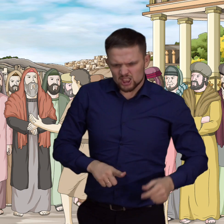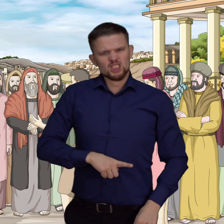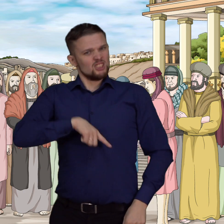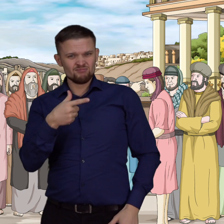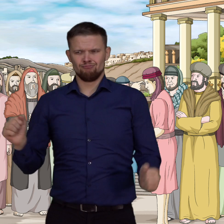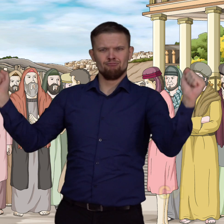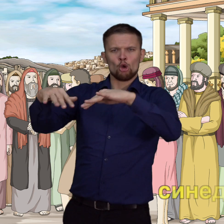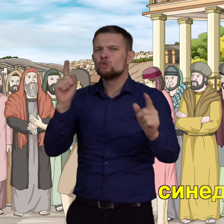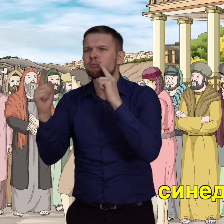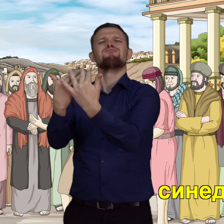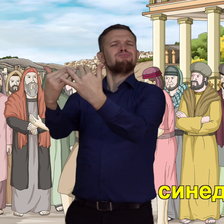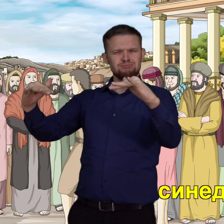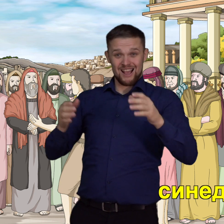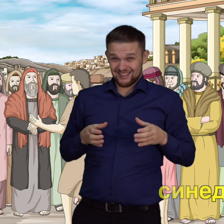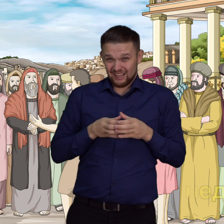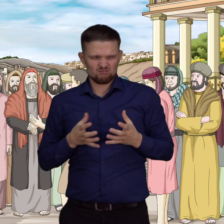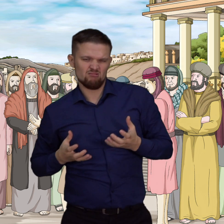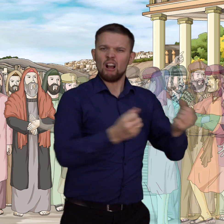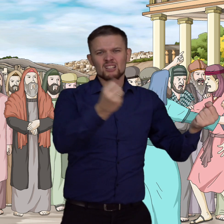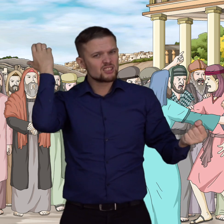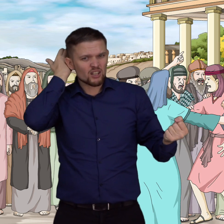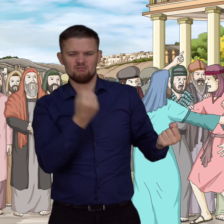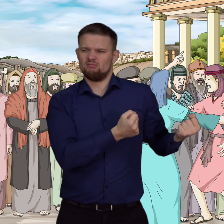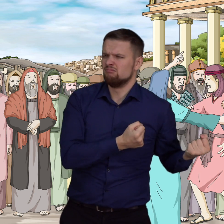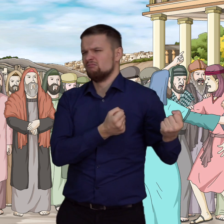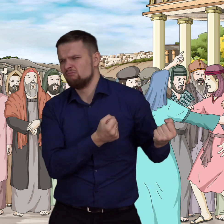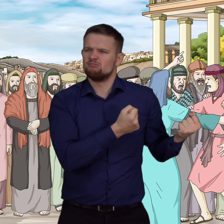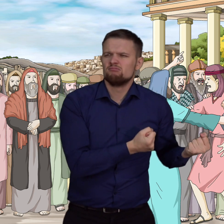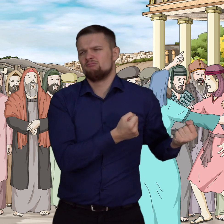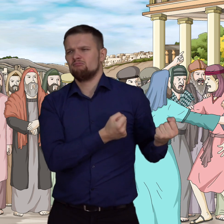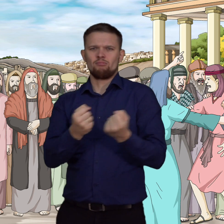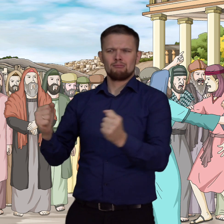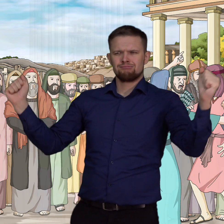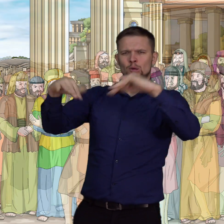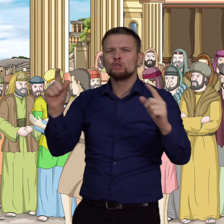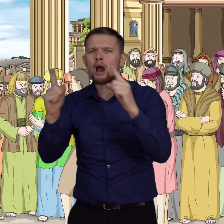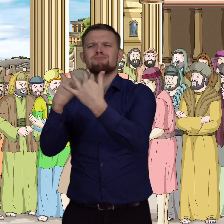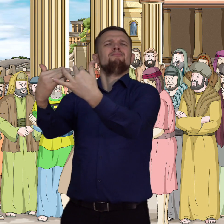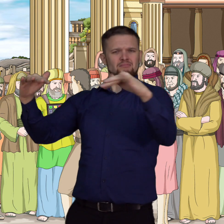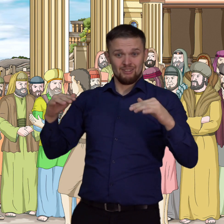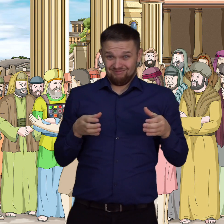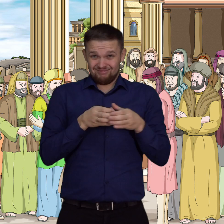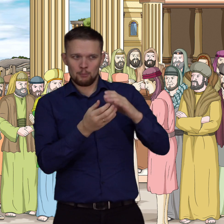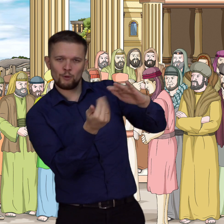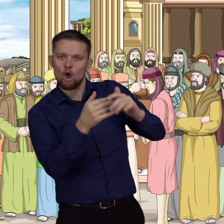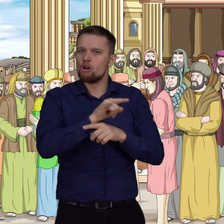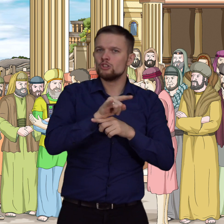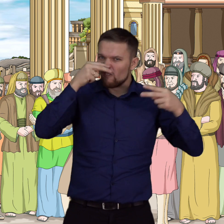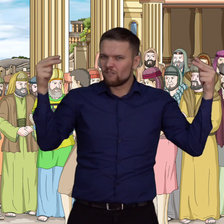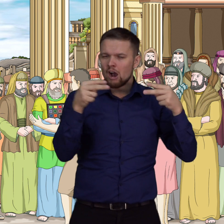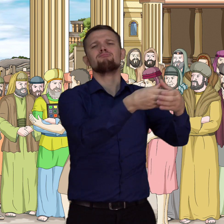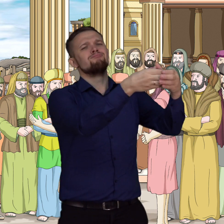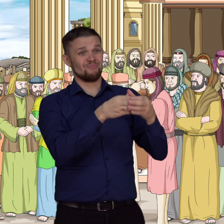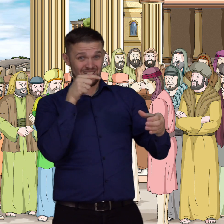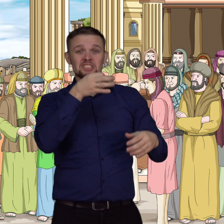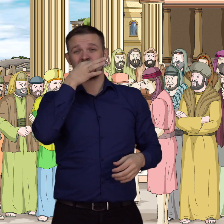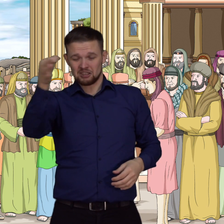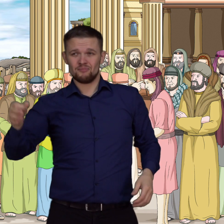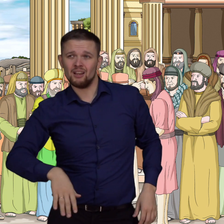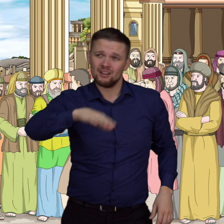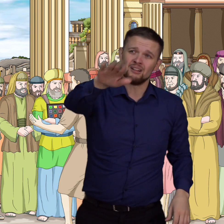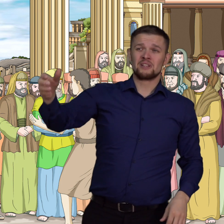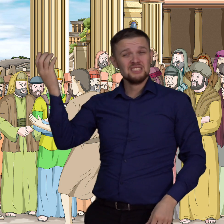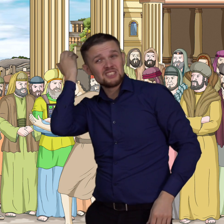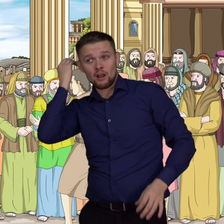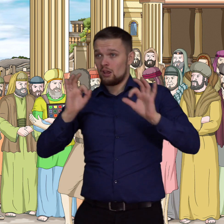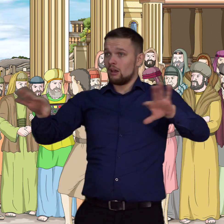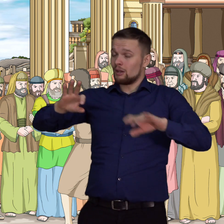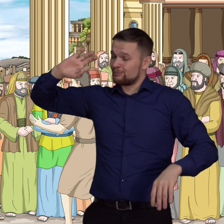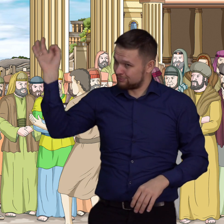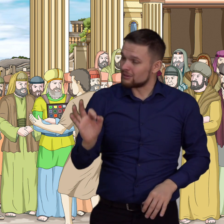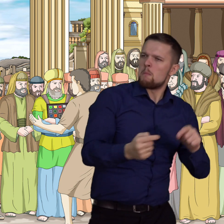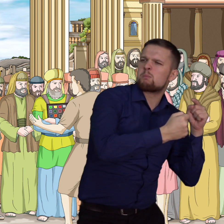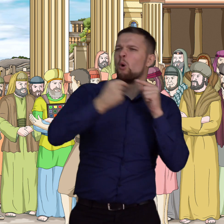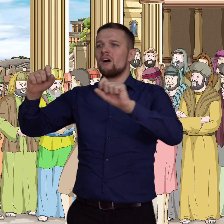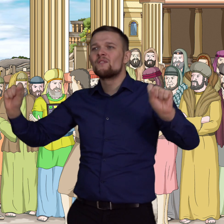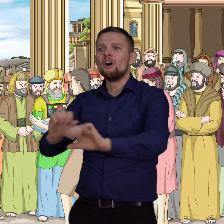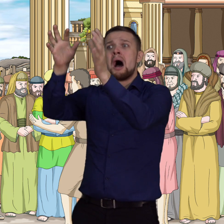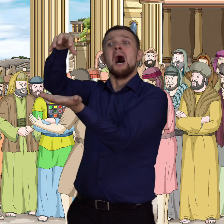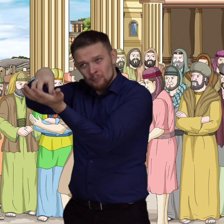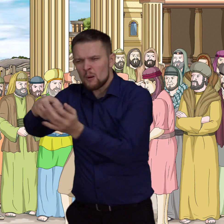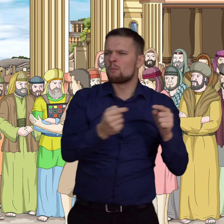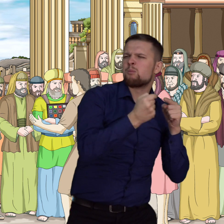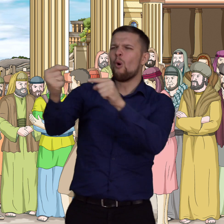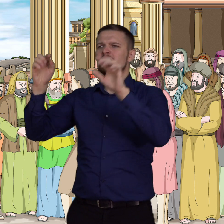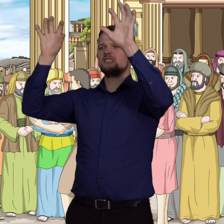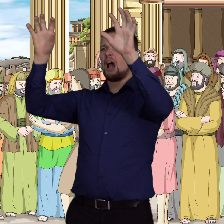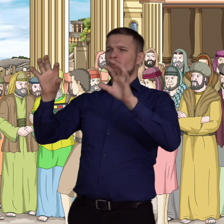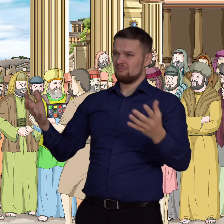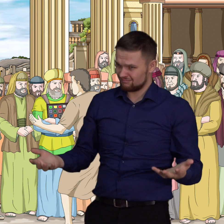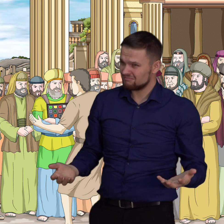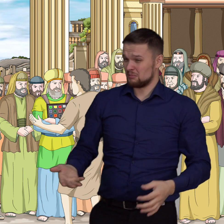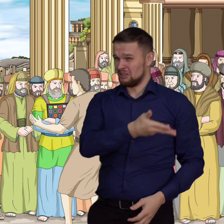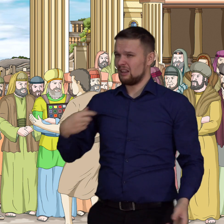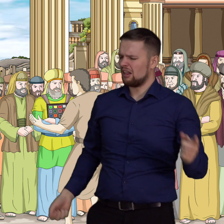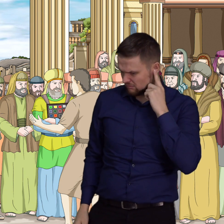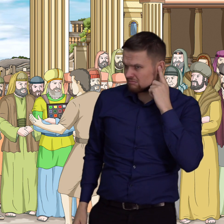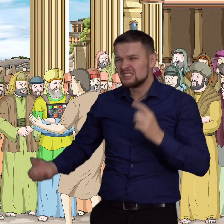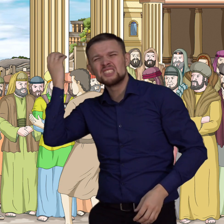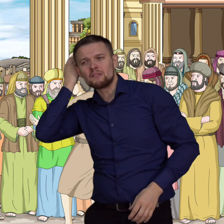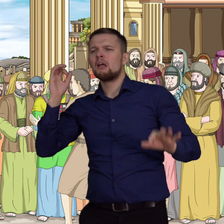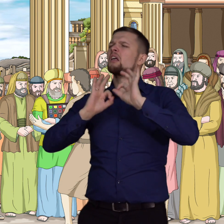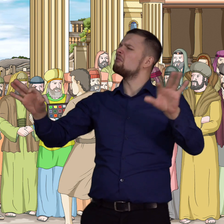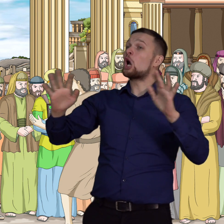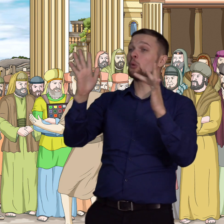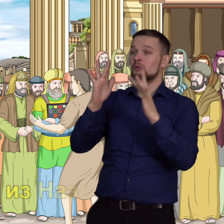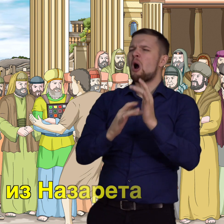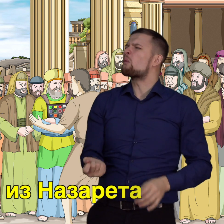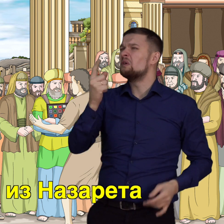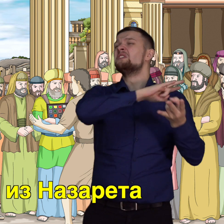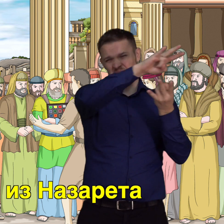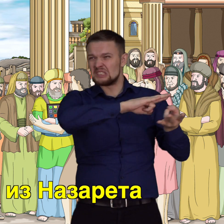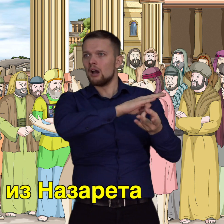They seized him and brought him before the Sanhedrin, where they presented false witnesses who said, “This man never stops speaking against this holy place and against the law.